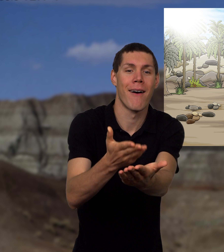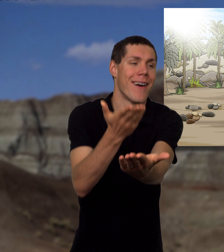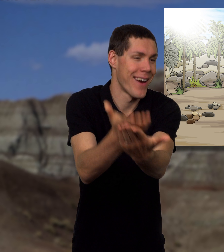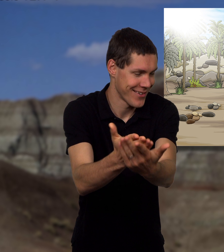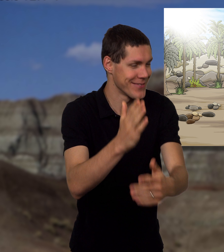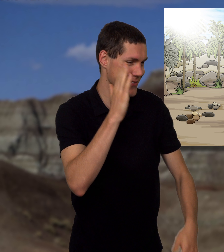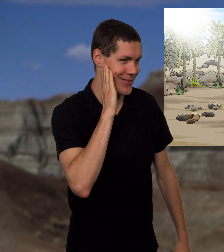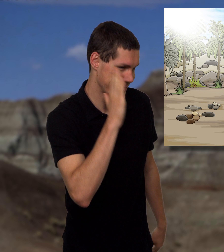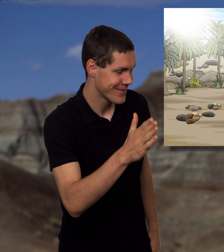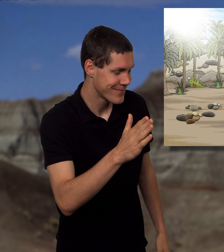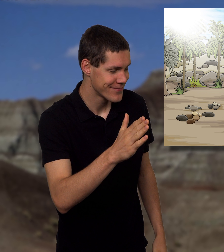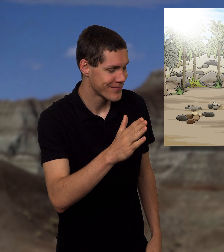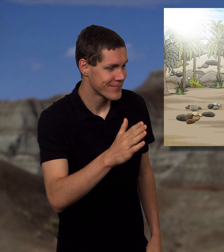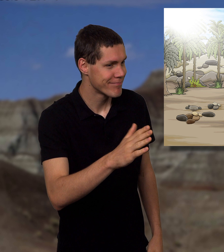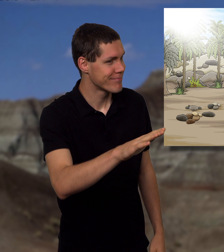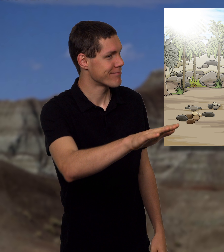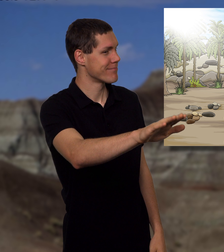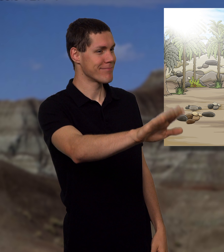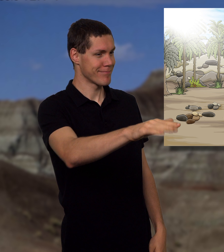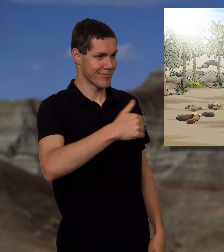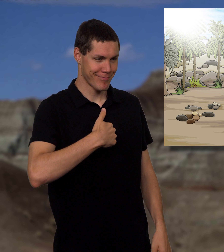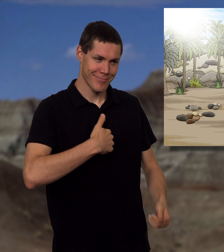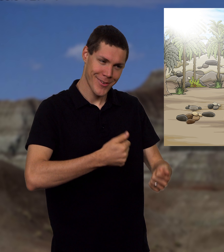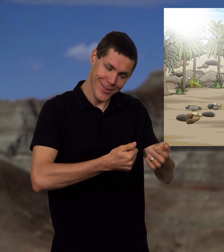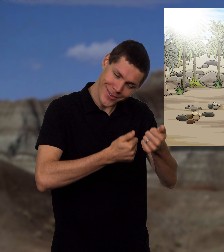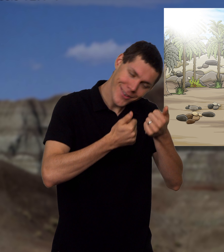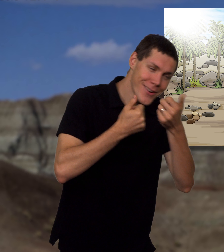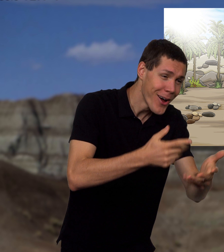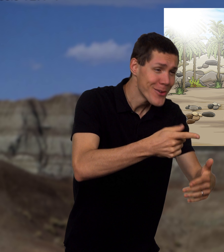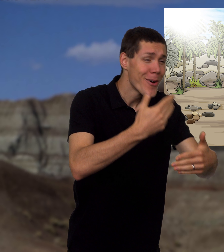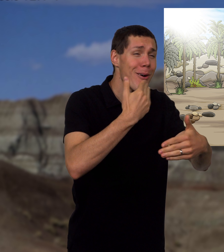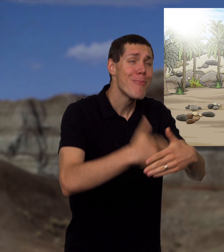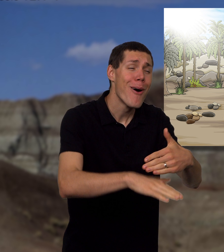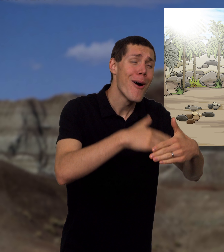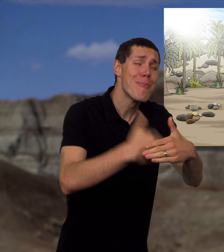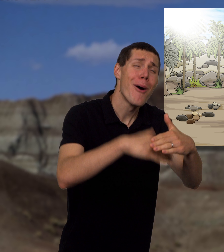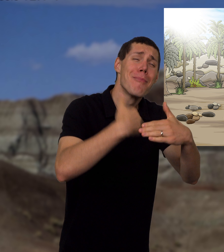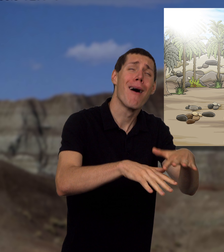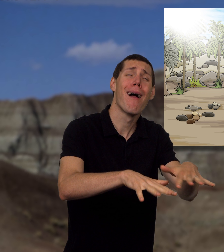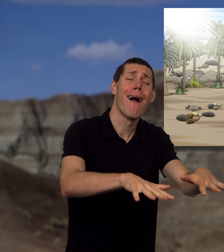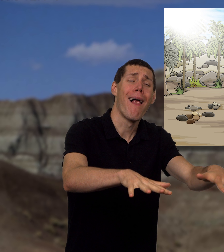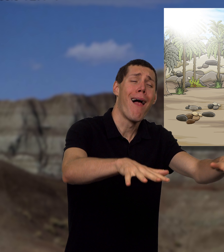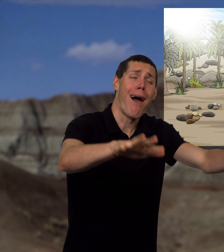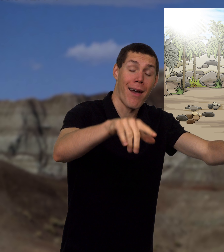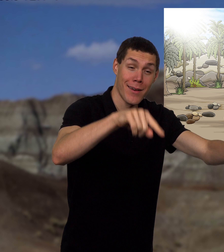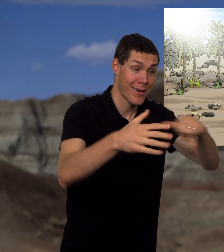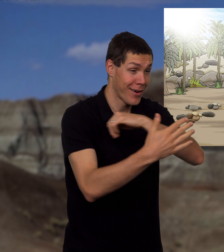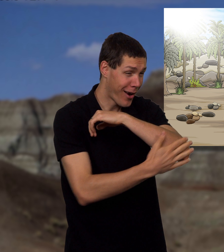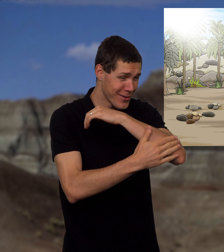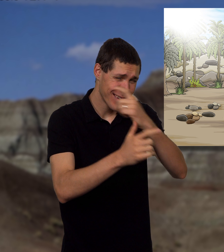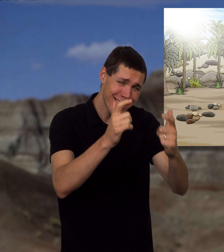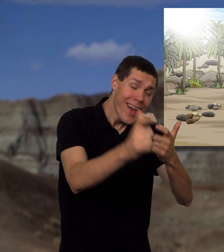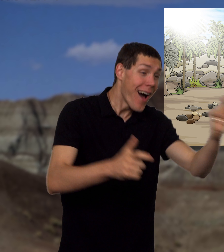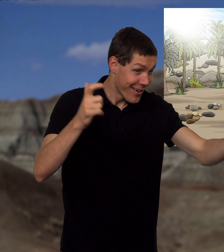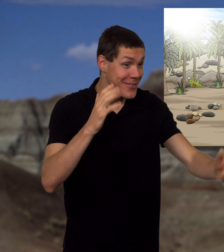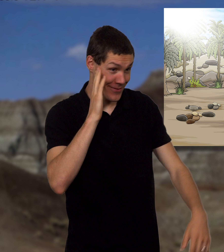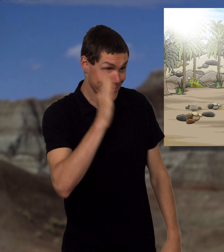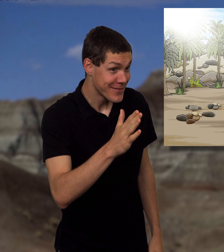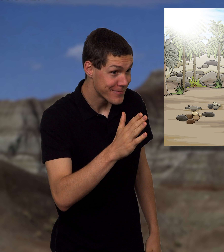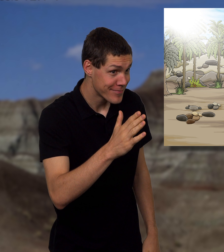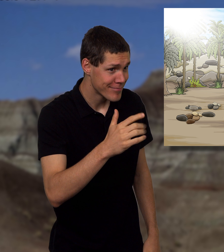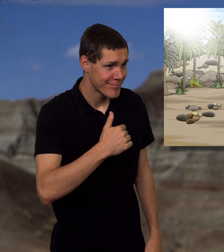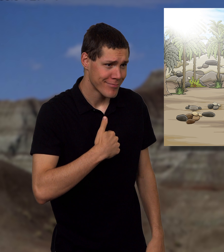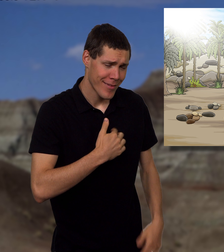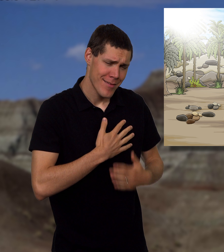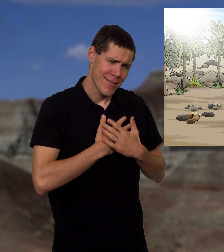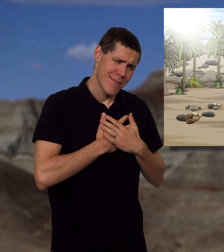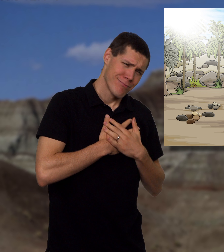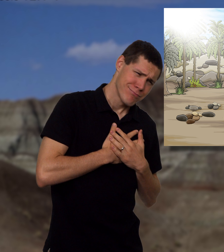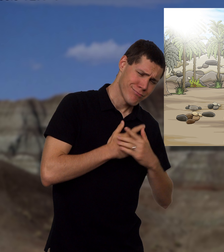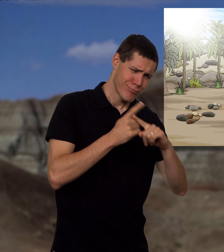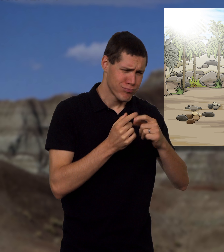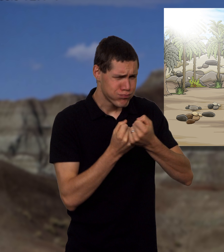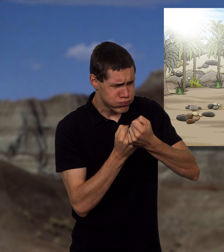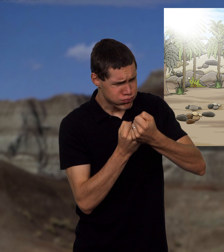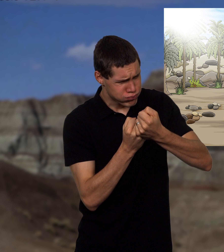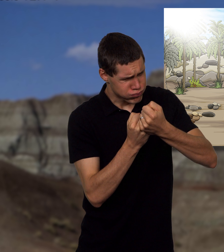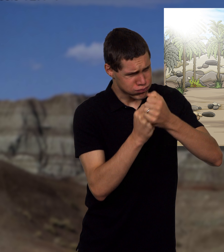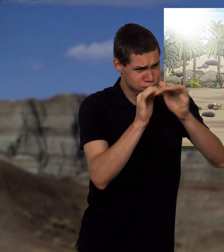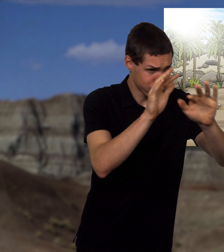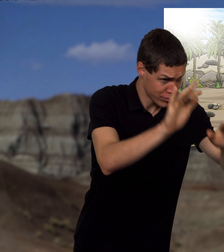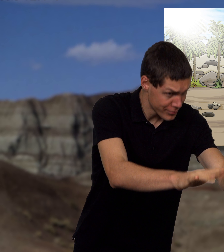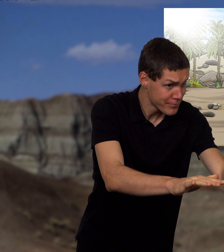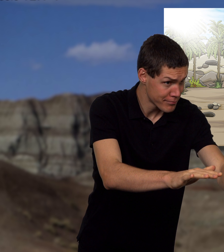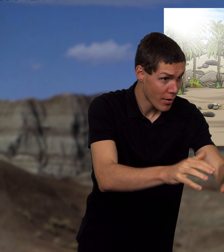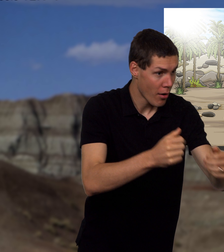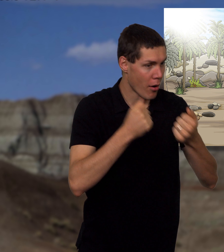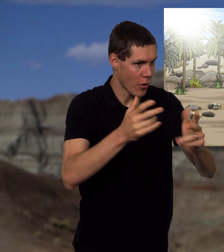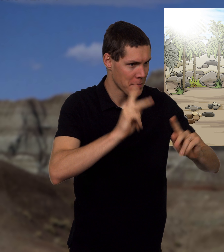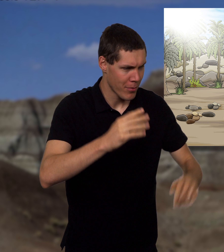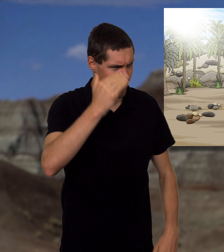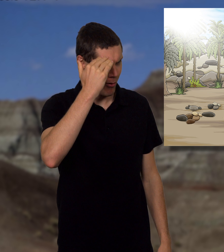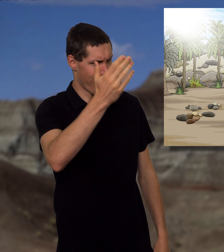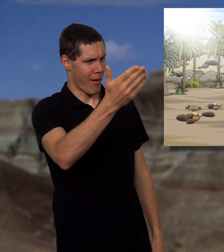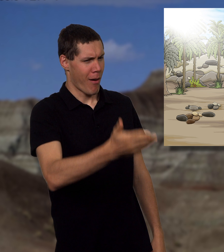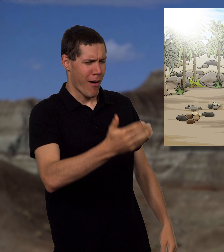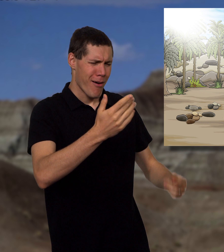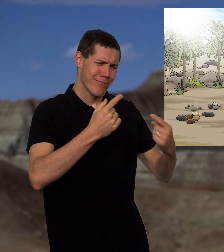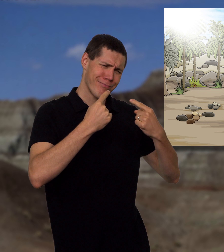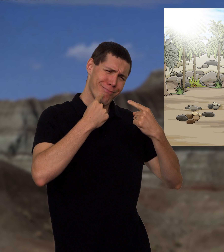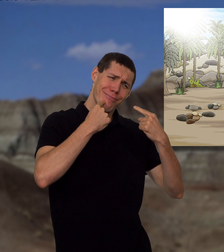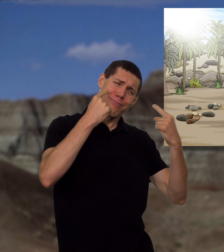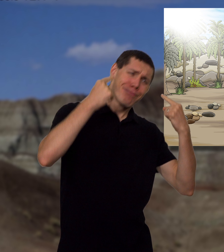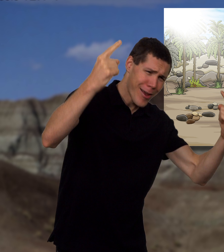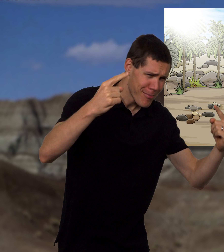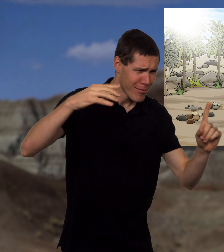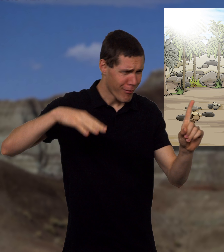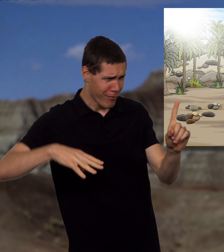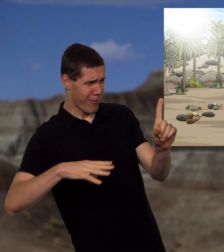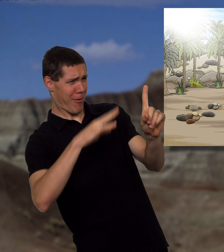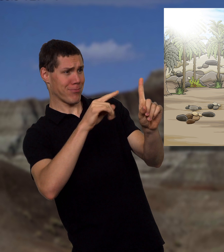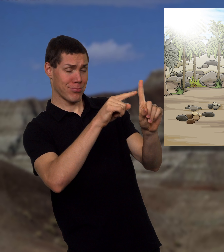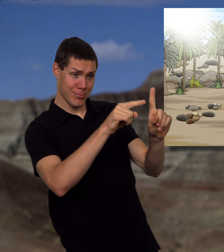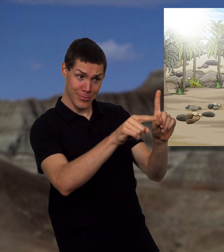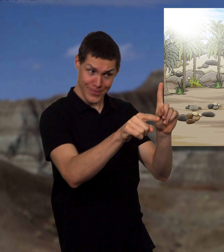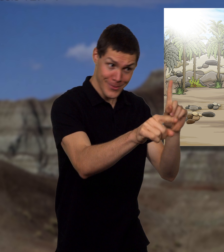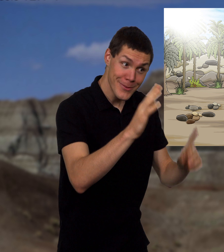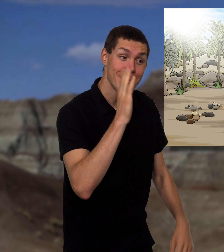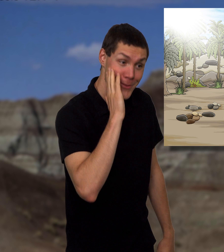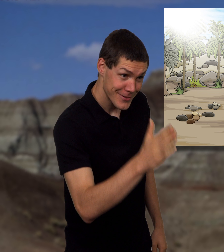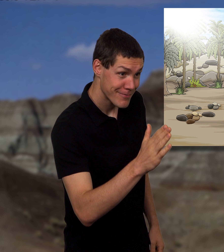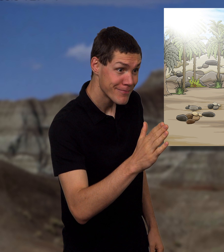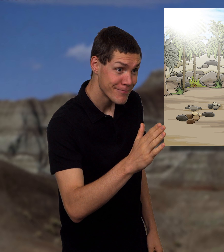I will make you into a great nation, and I will bless you;